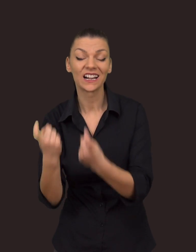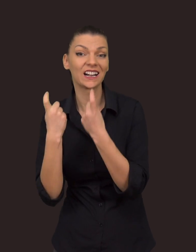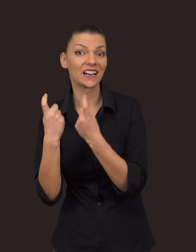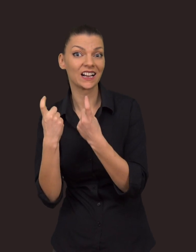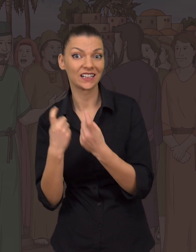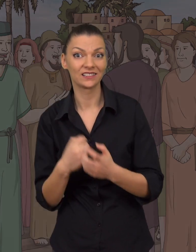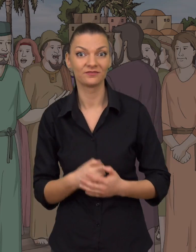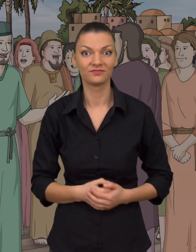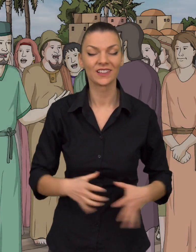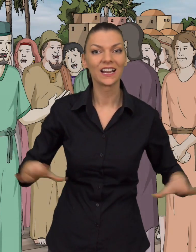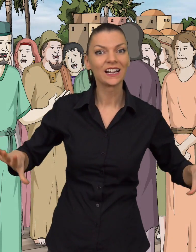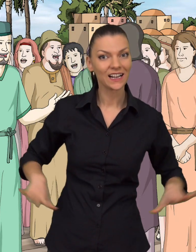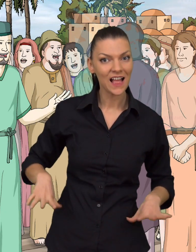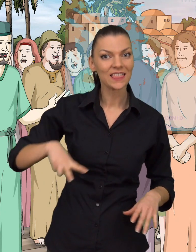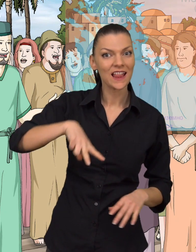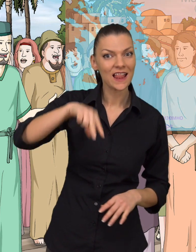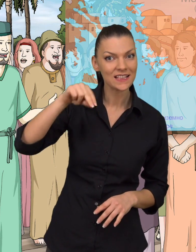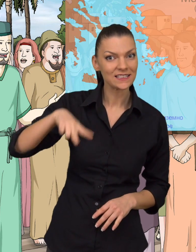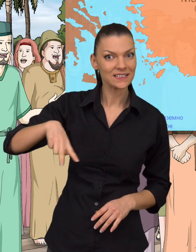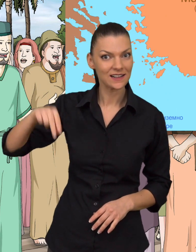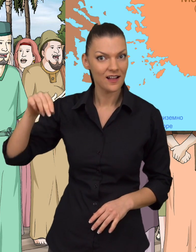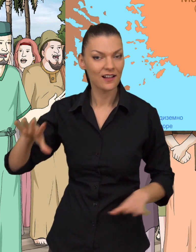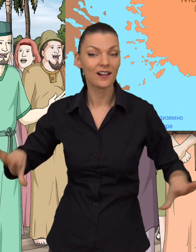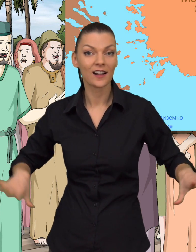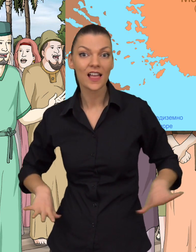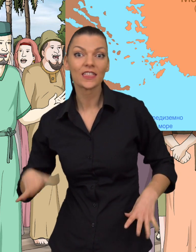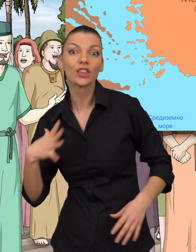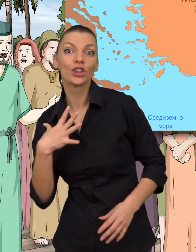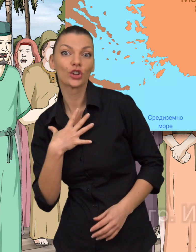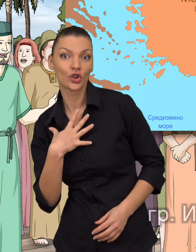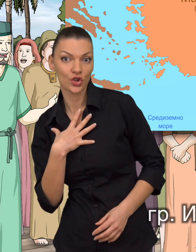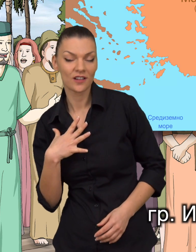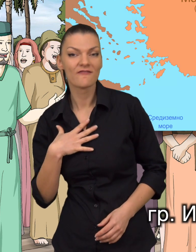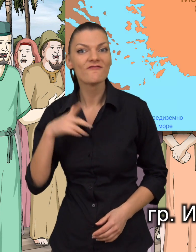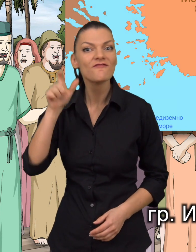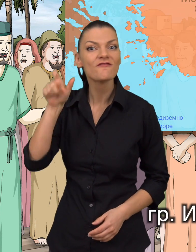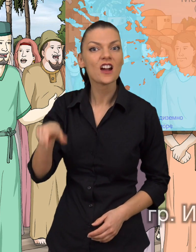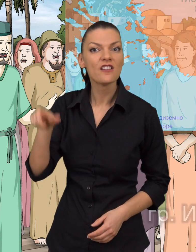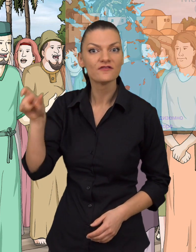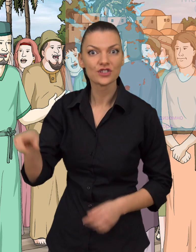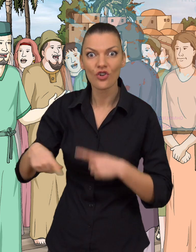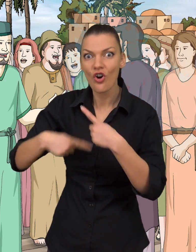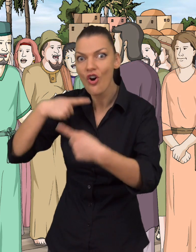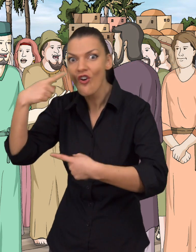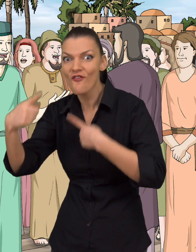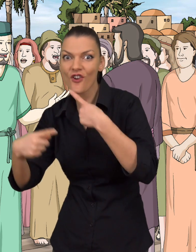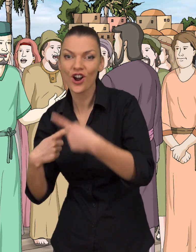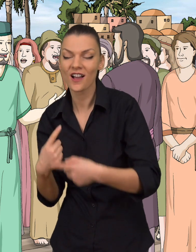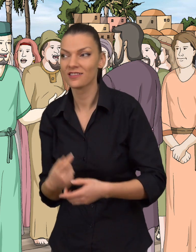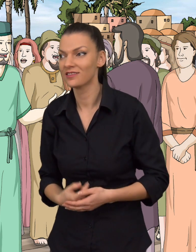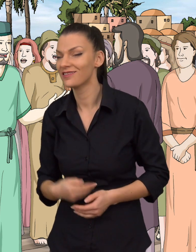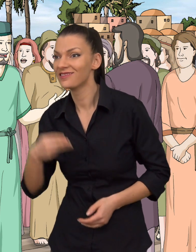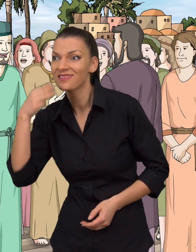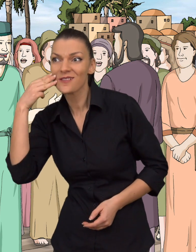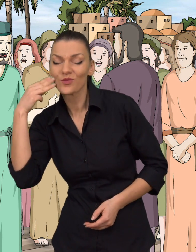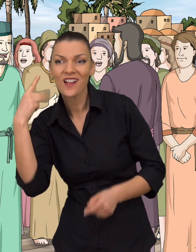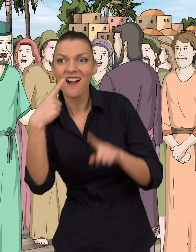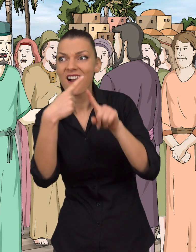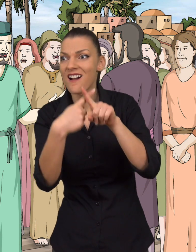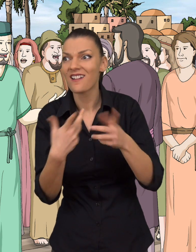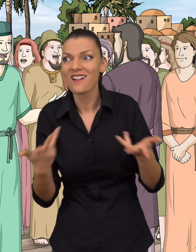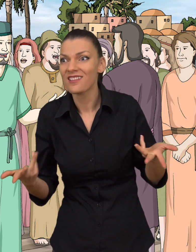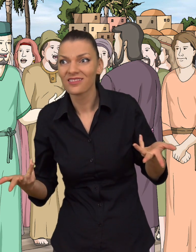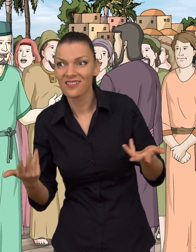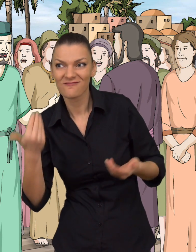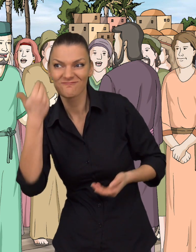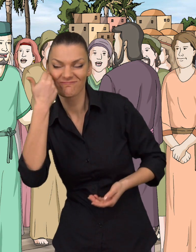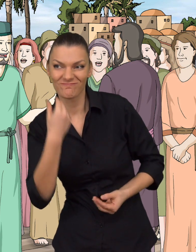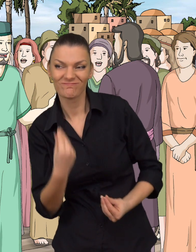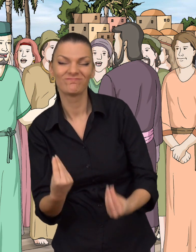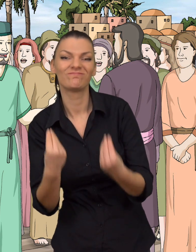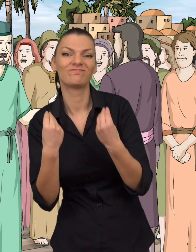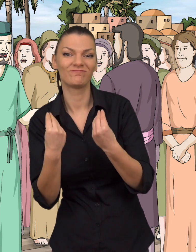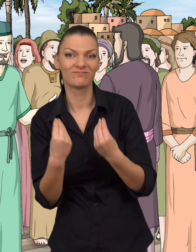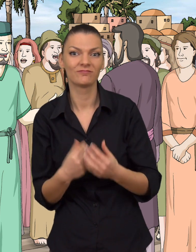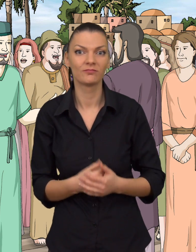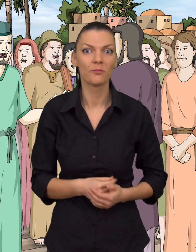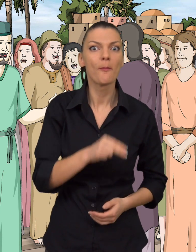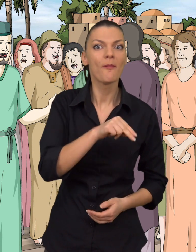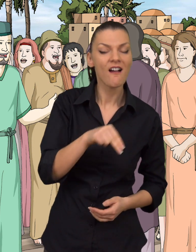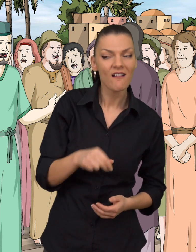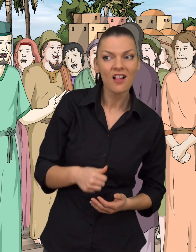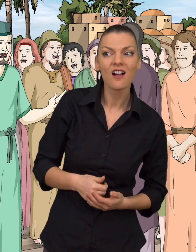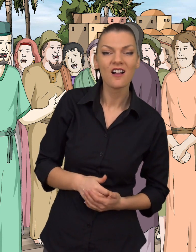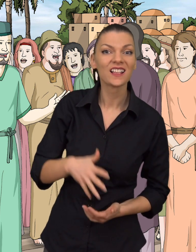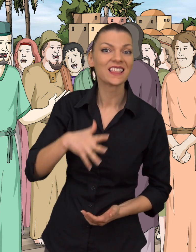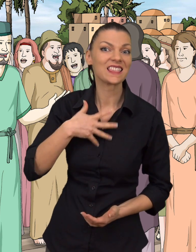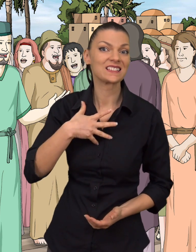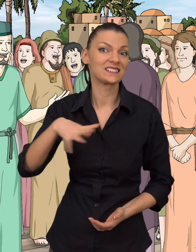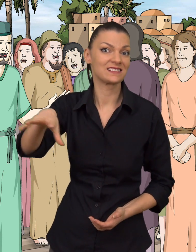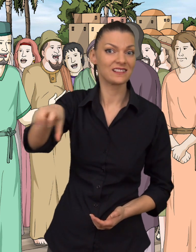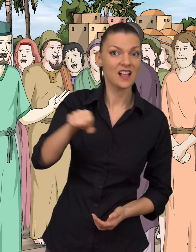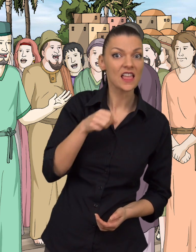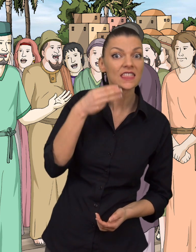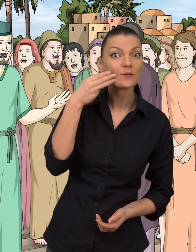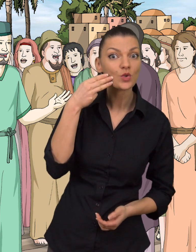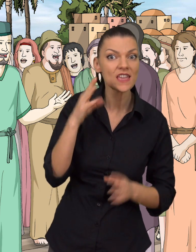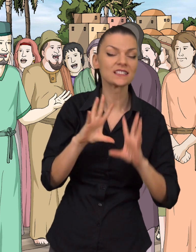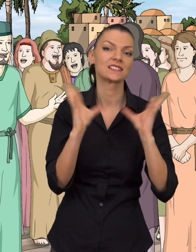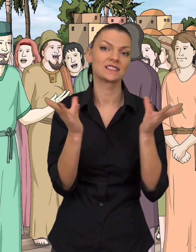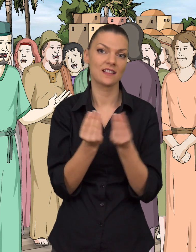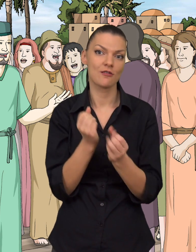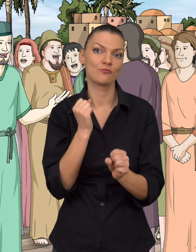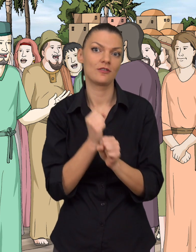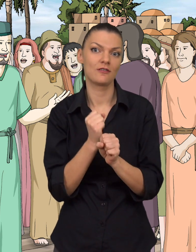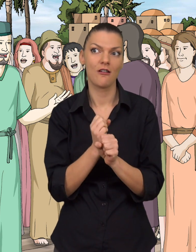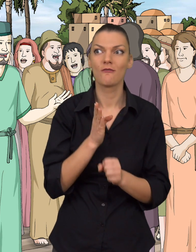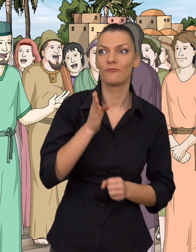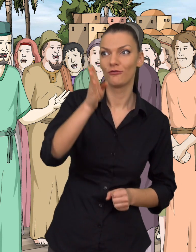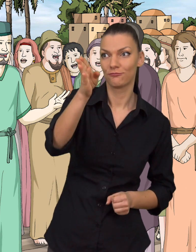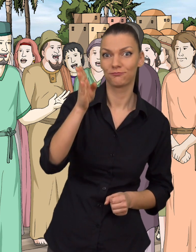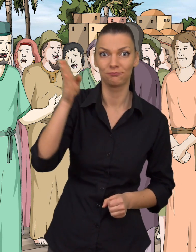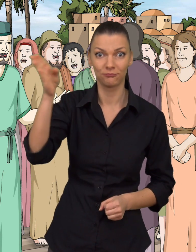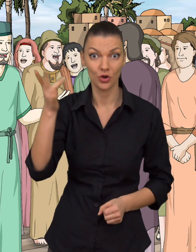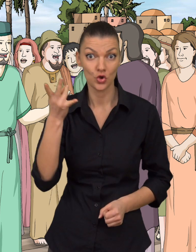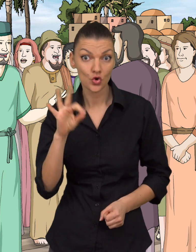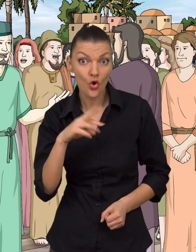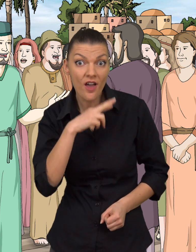The brothers in Lystra and Iconium spoke well of him.